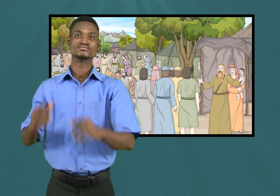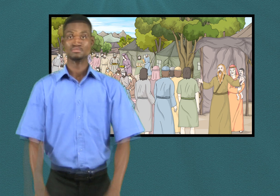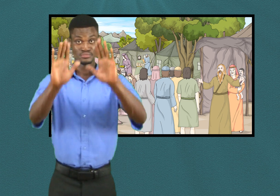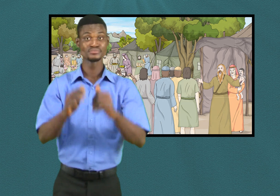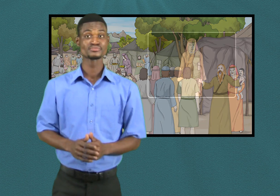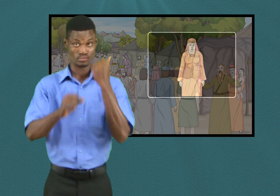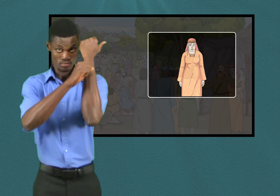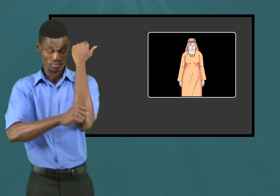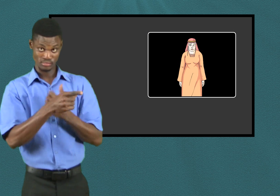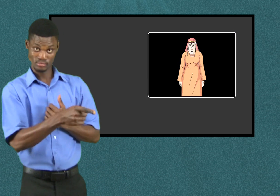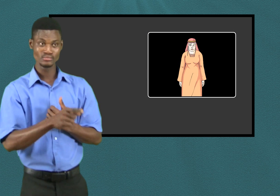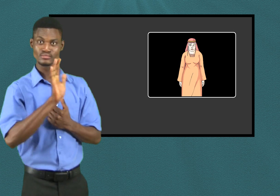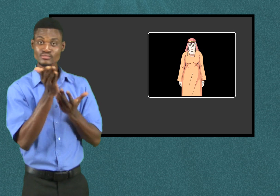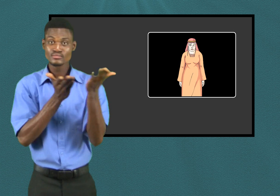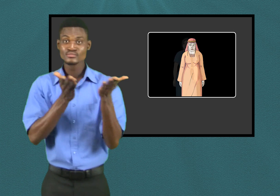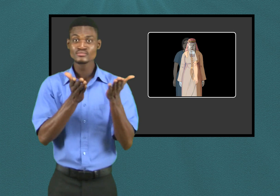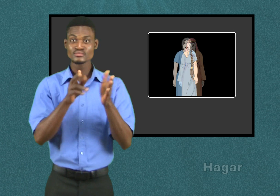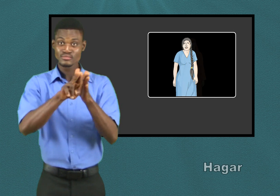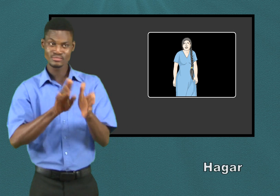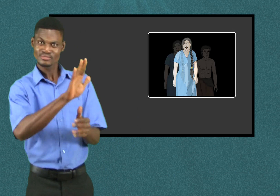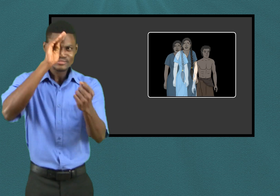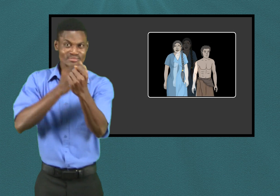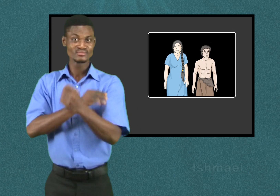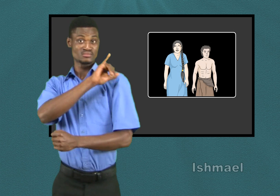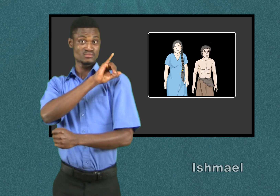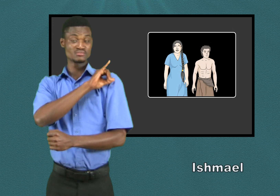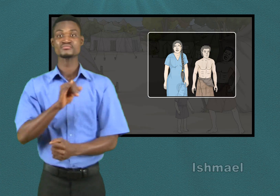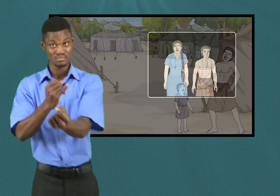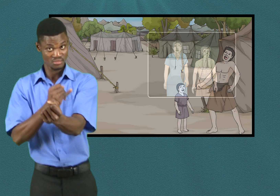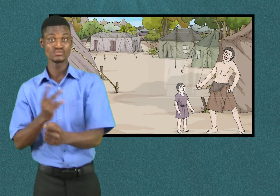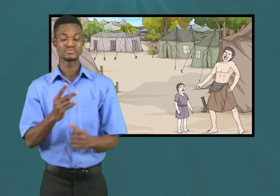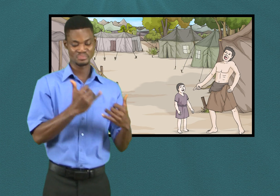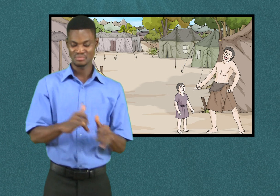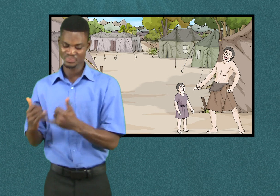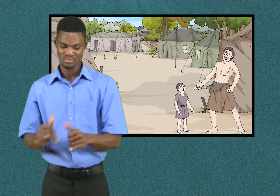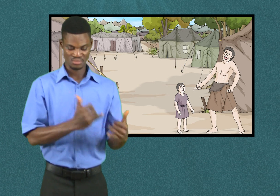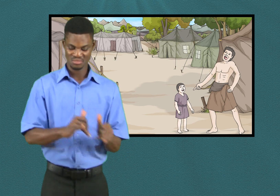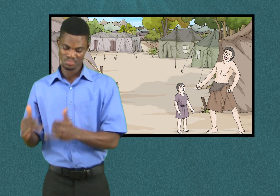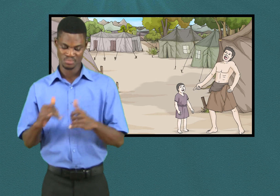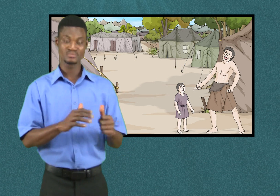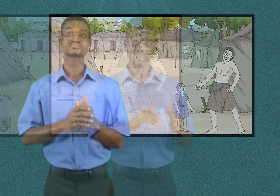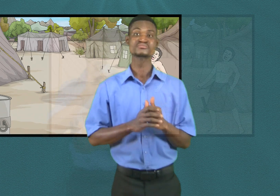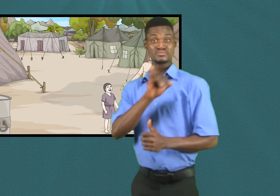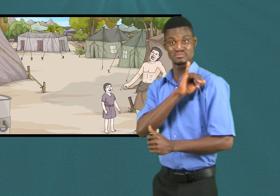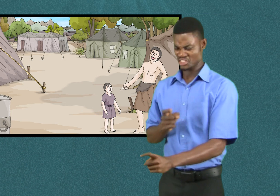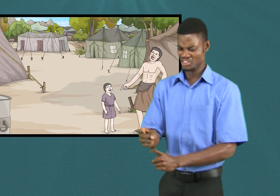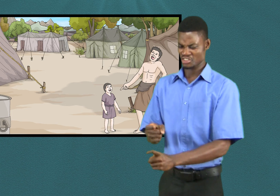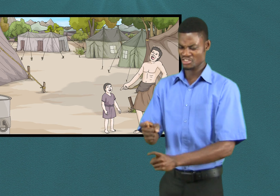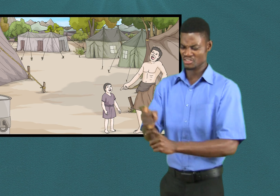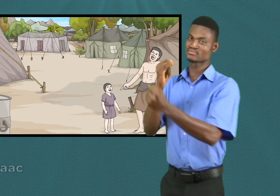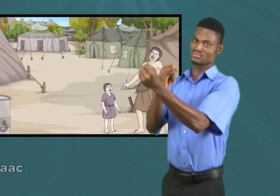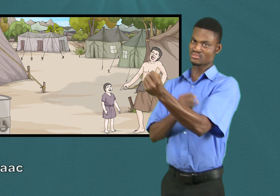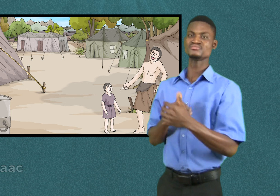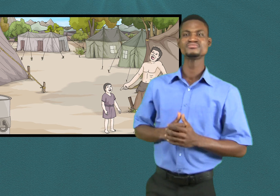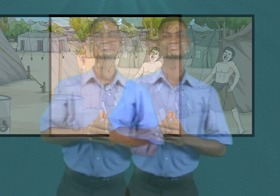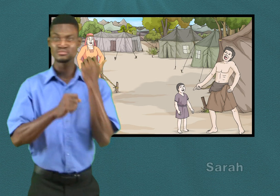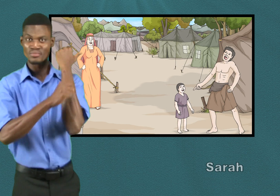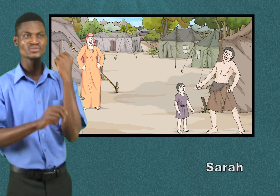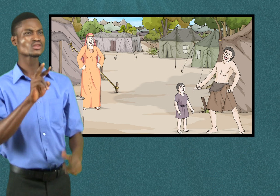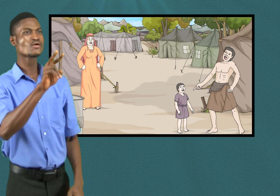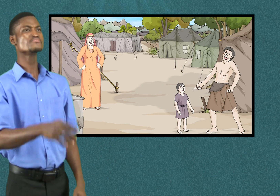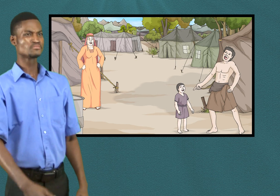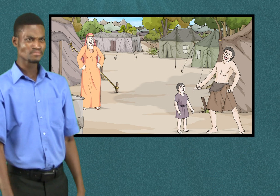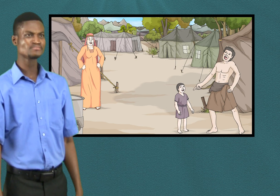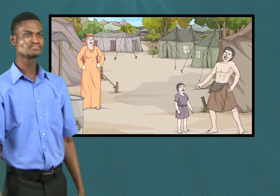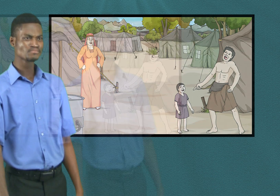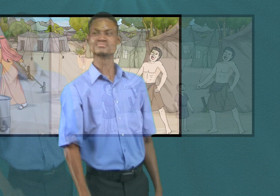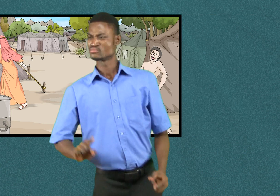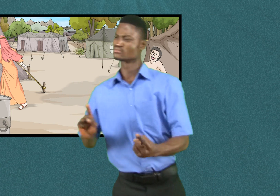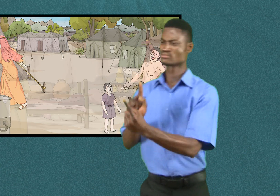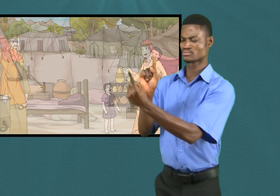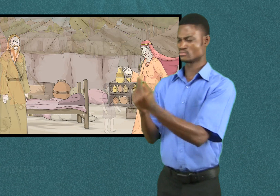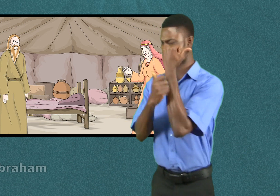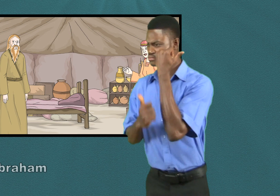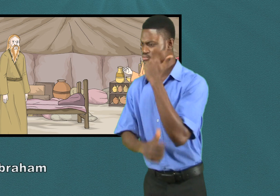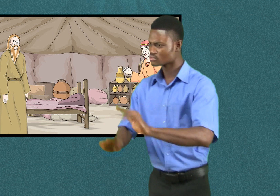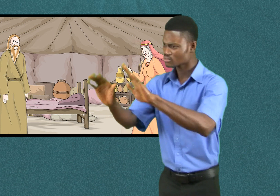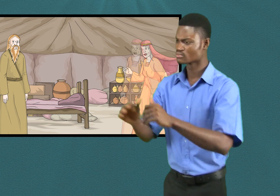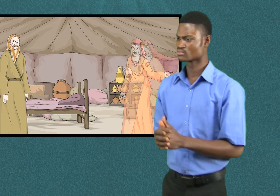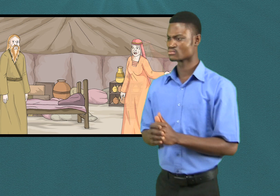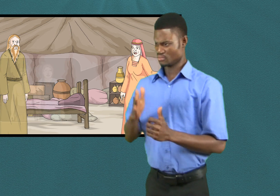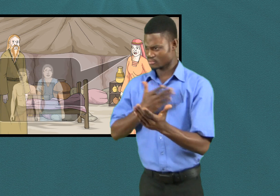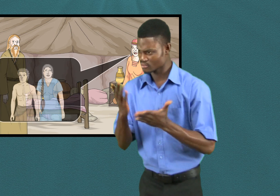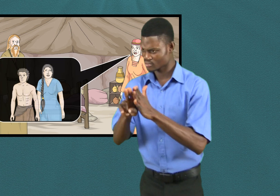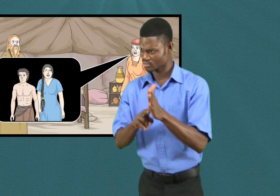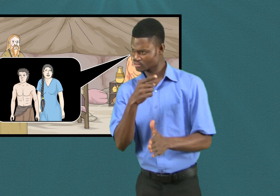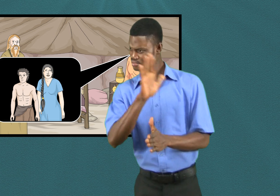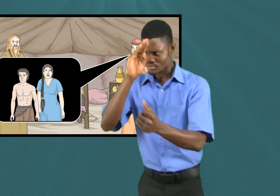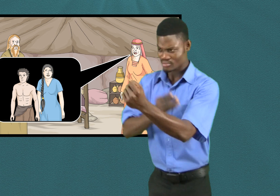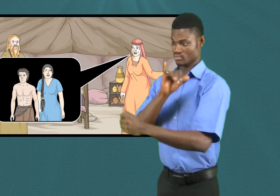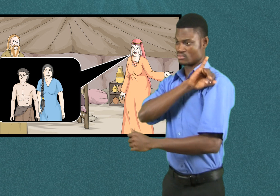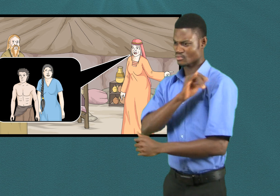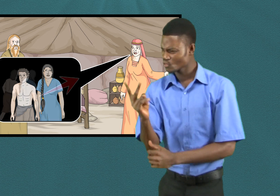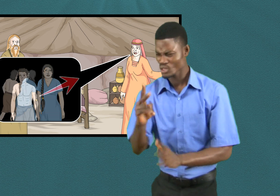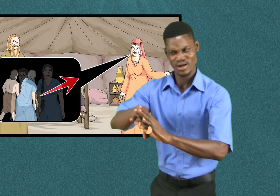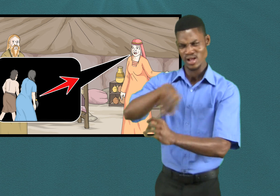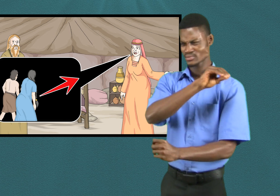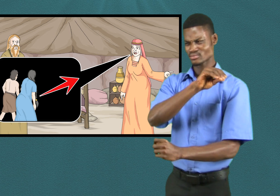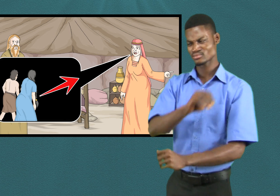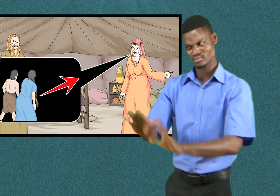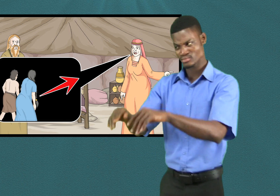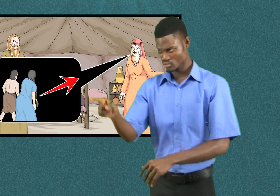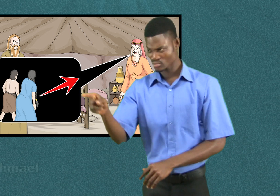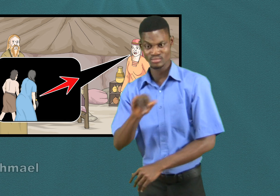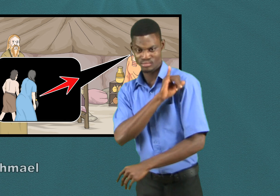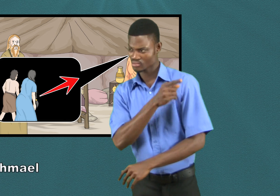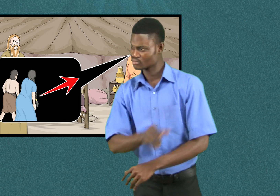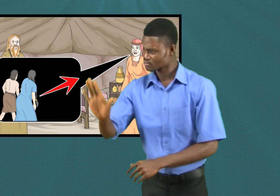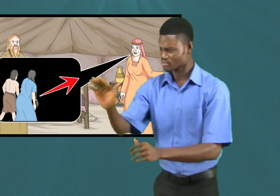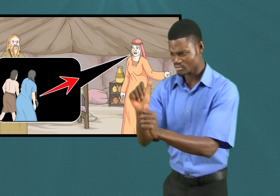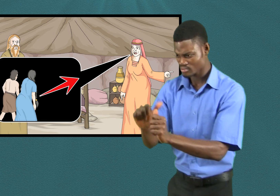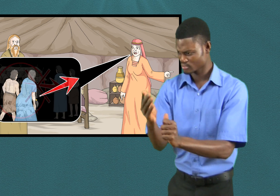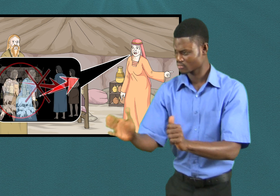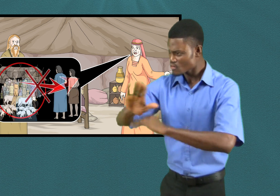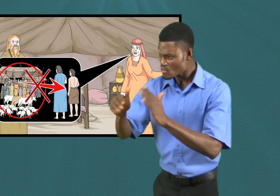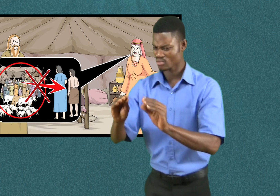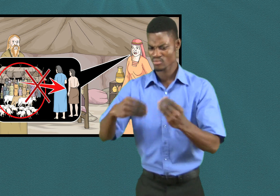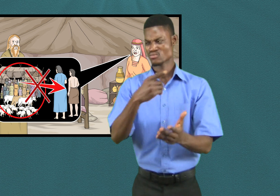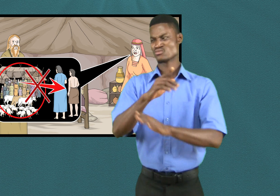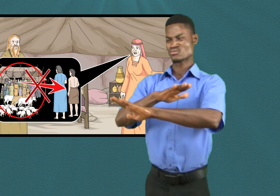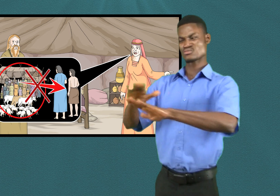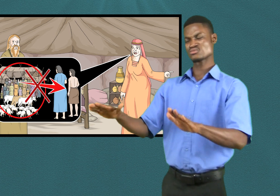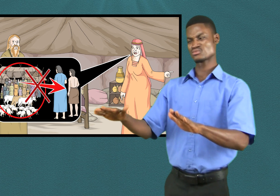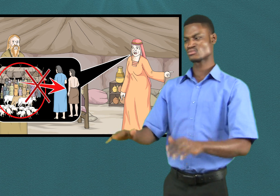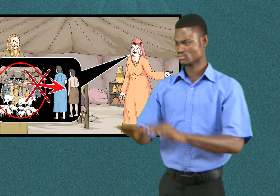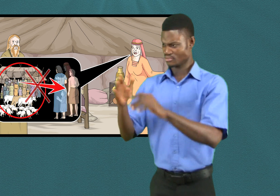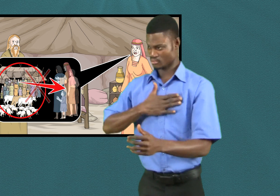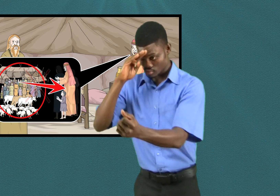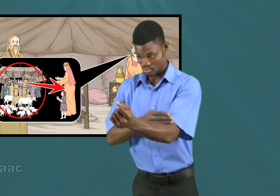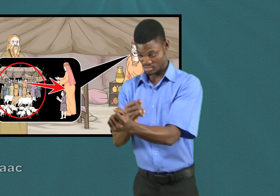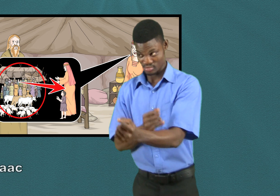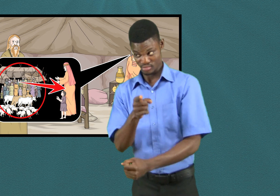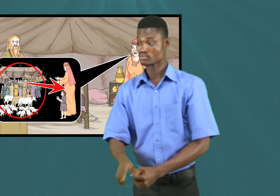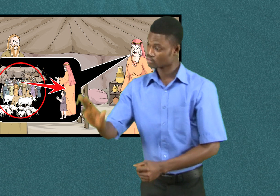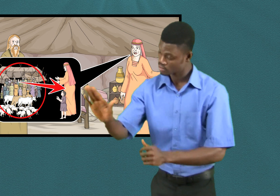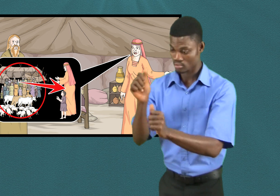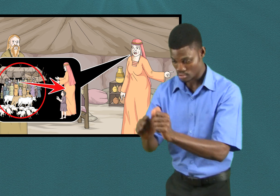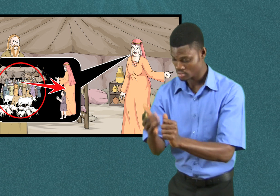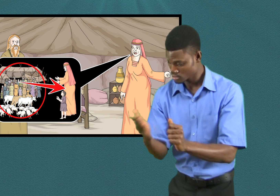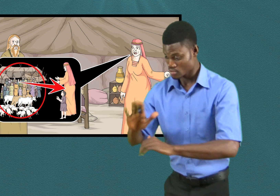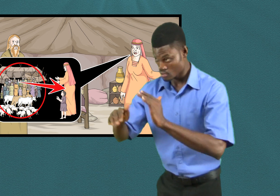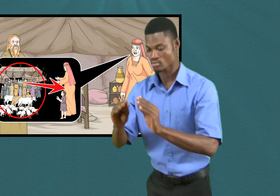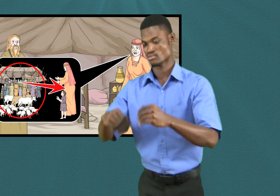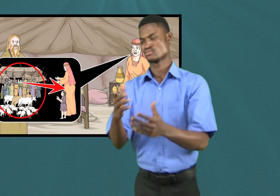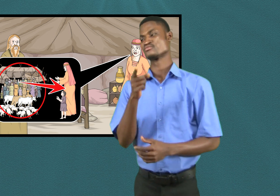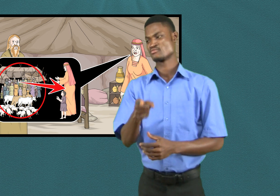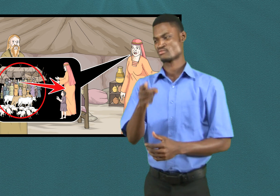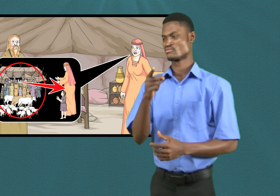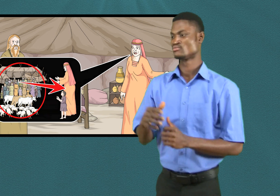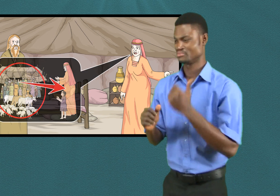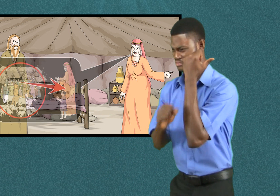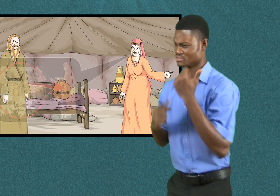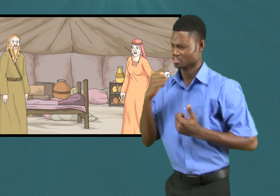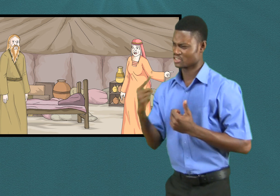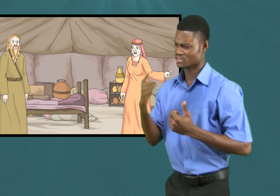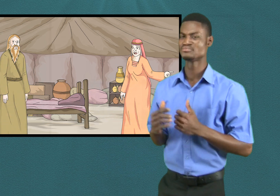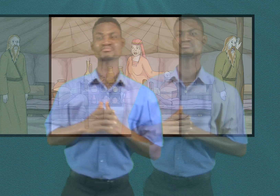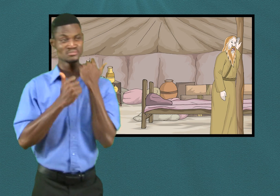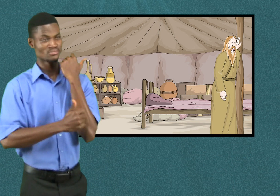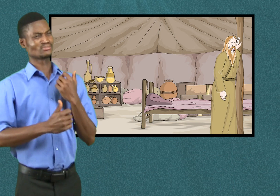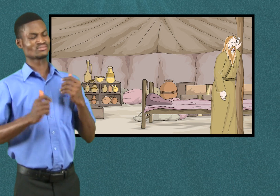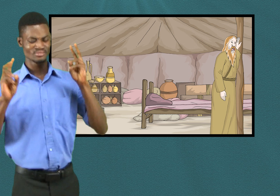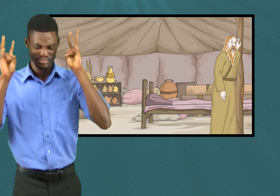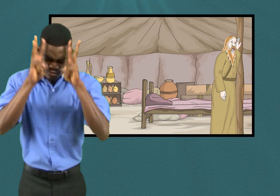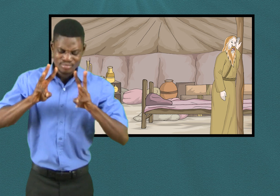But Sarah saw that the son whom Hagar the Egyptian had borne to Abraham was mocking her son, and she said to Abraham, “Expel the slave woman and her son, for the slave woman’s son will never share in the inheritance with my son Isaac!”